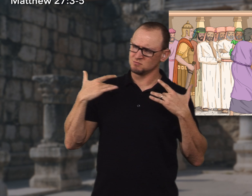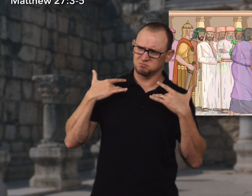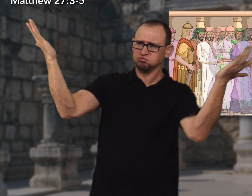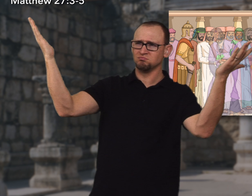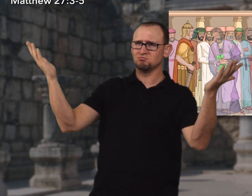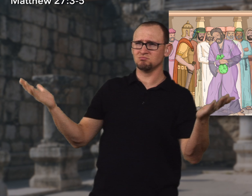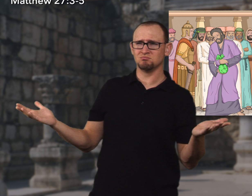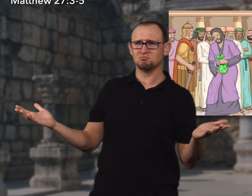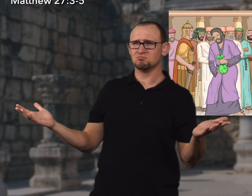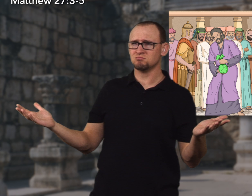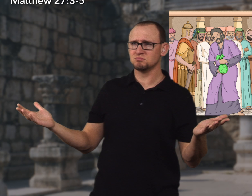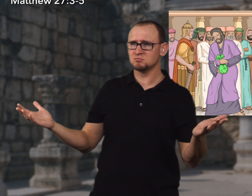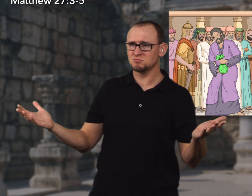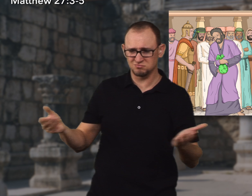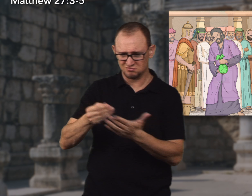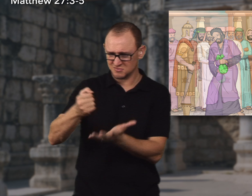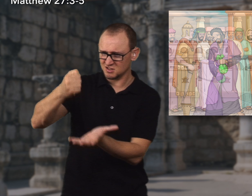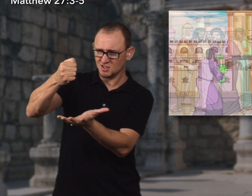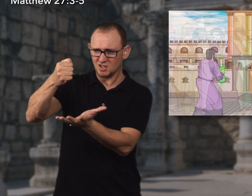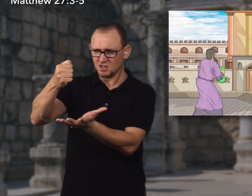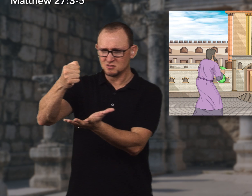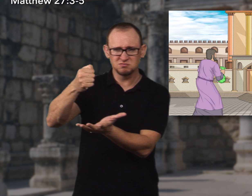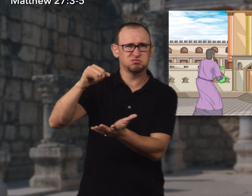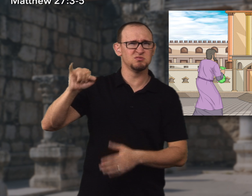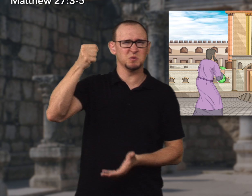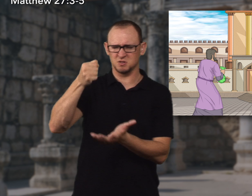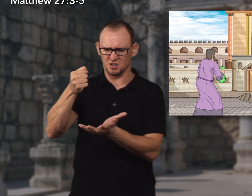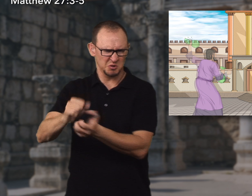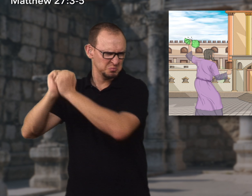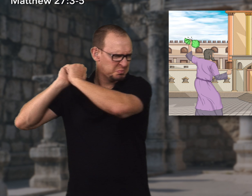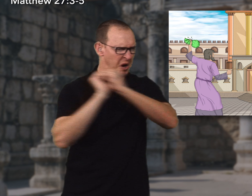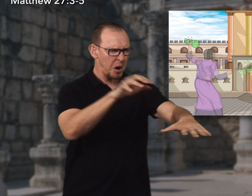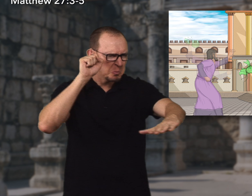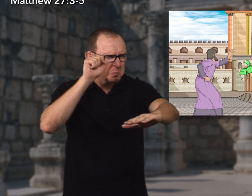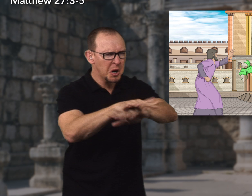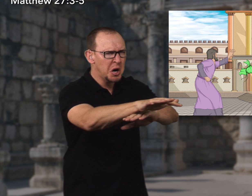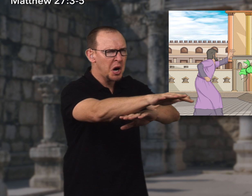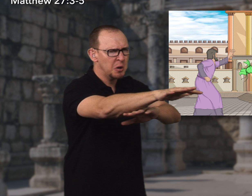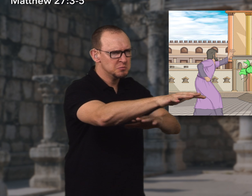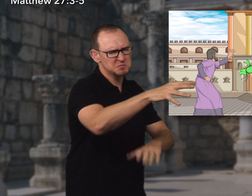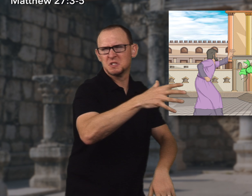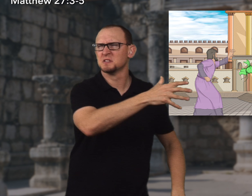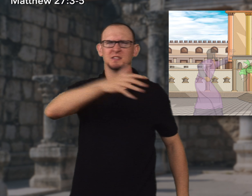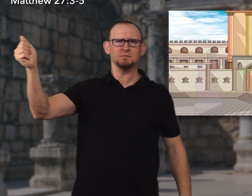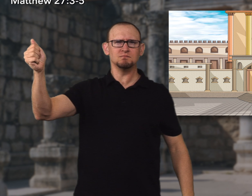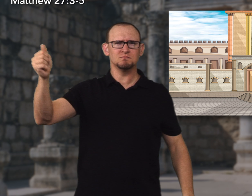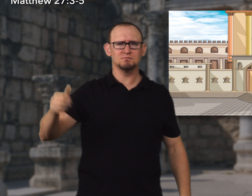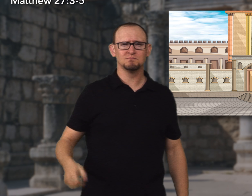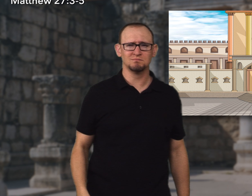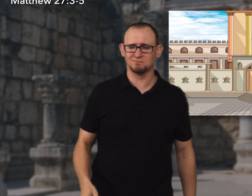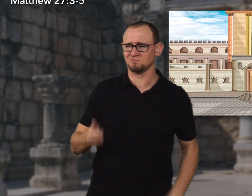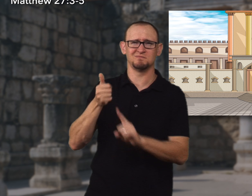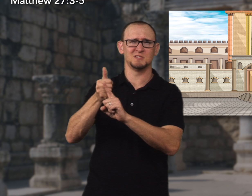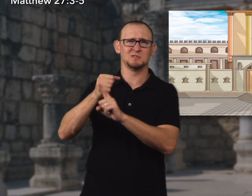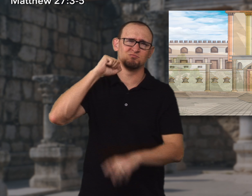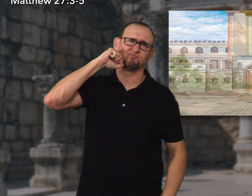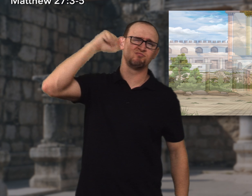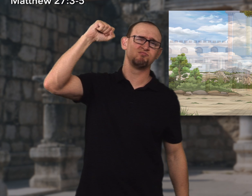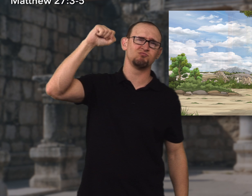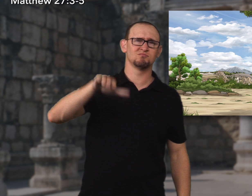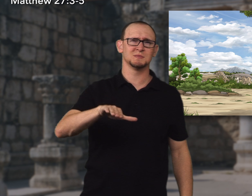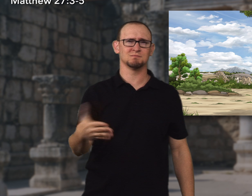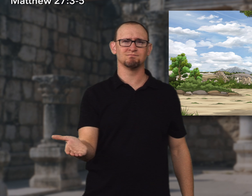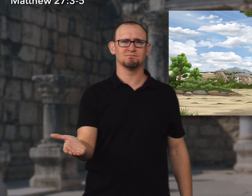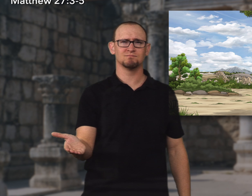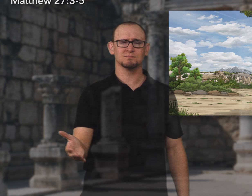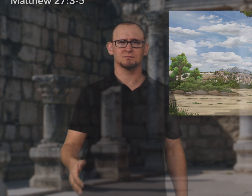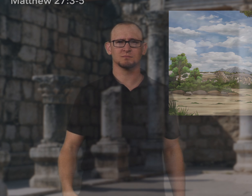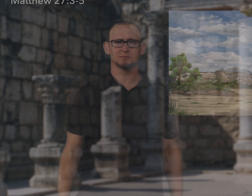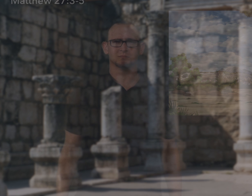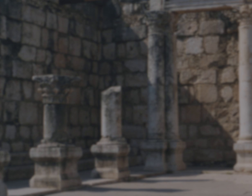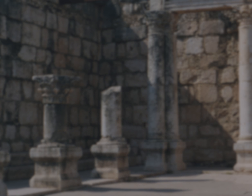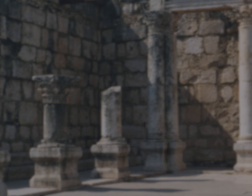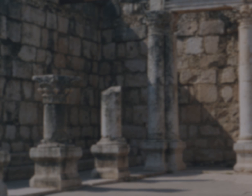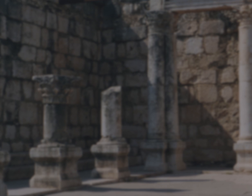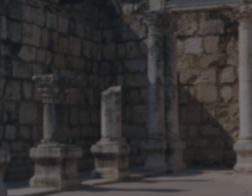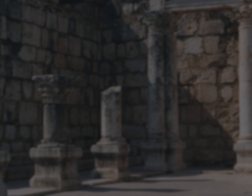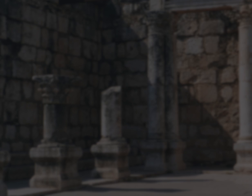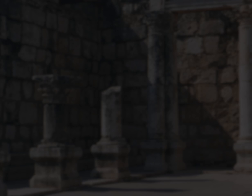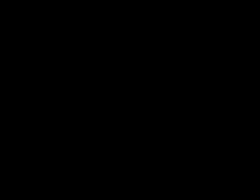So Judas threw the silver into the temple and left. Then he went away and hanged himself.